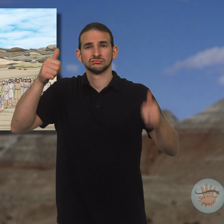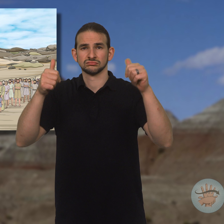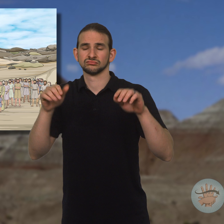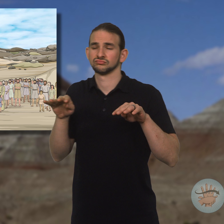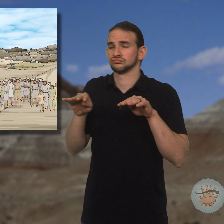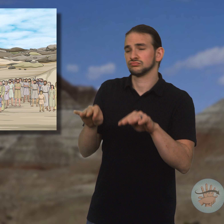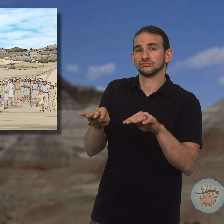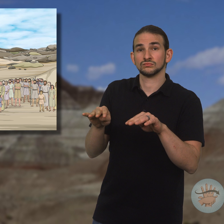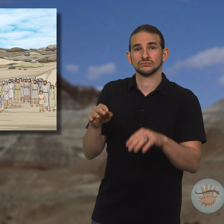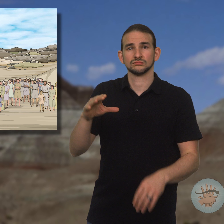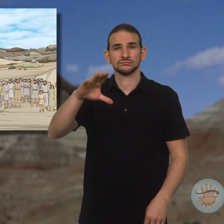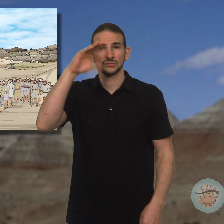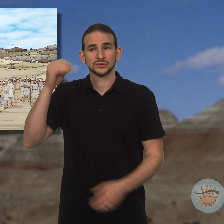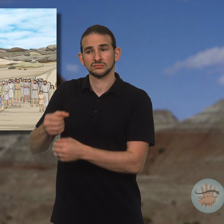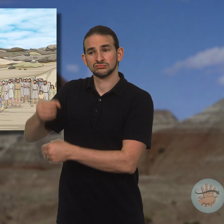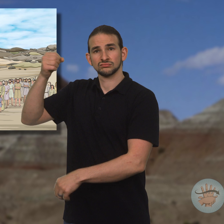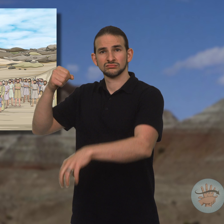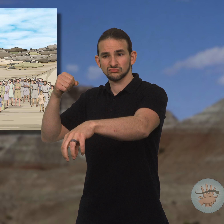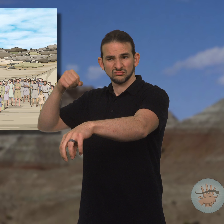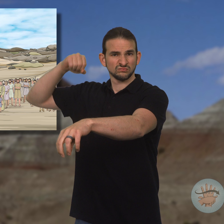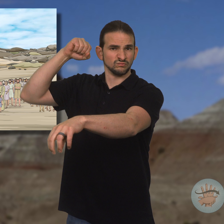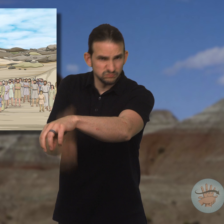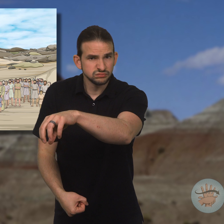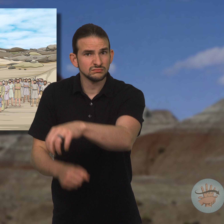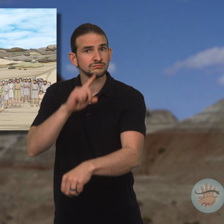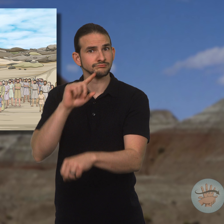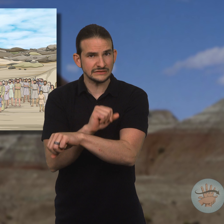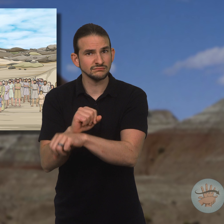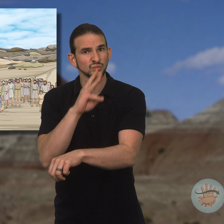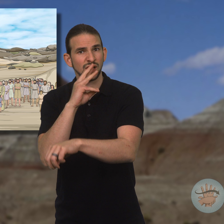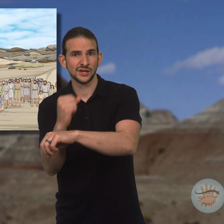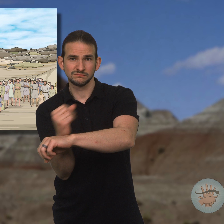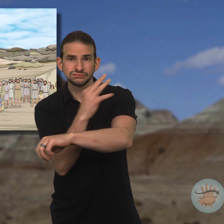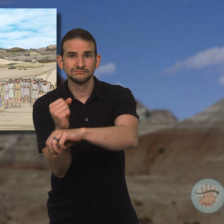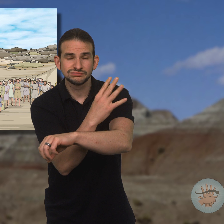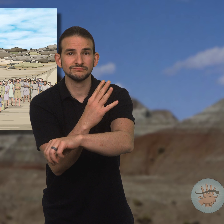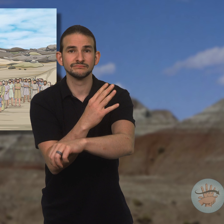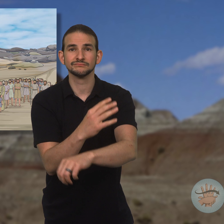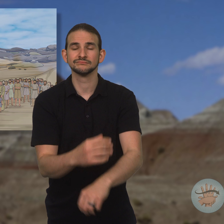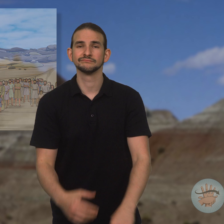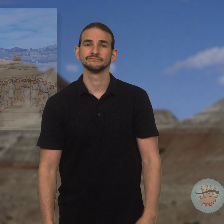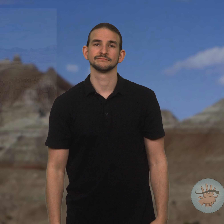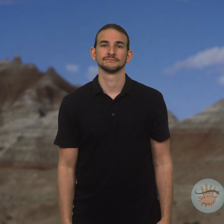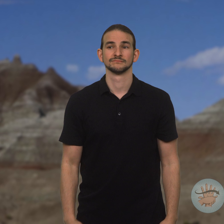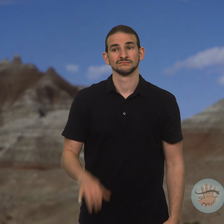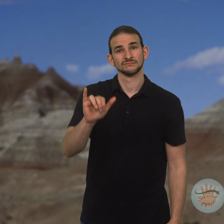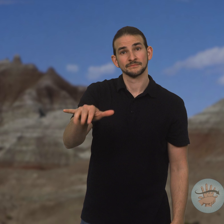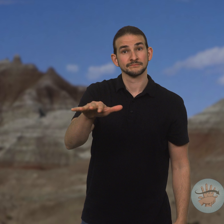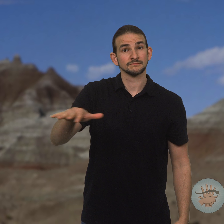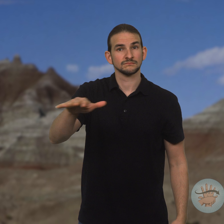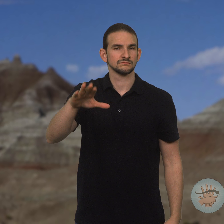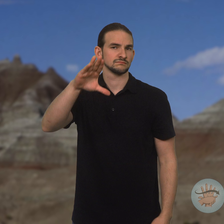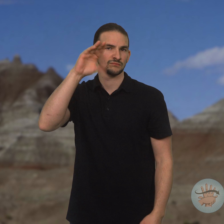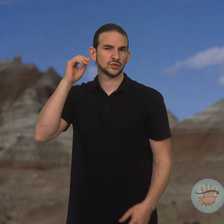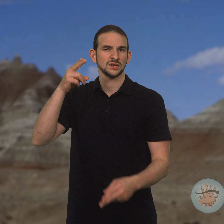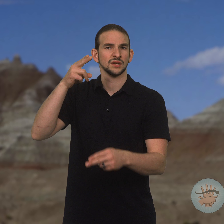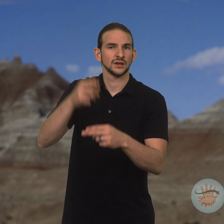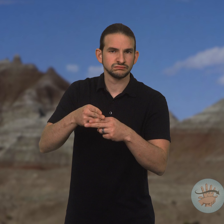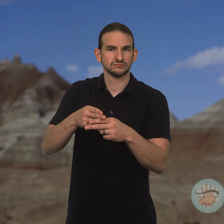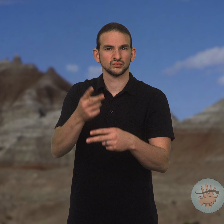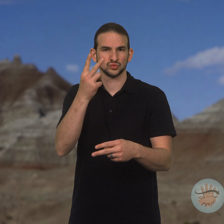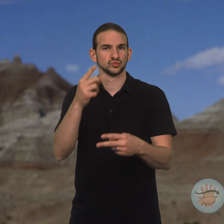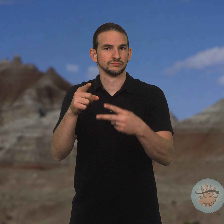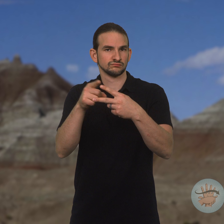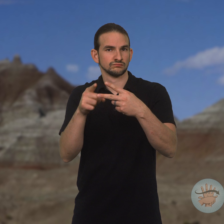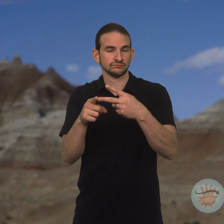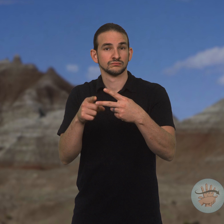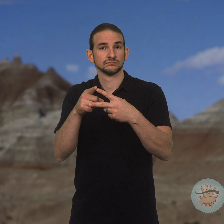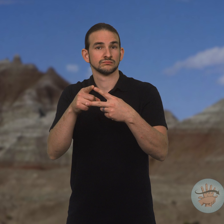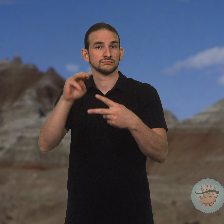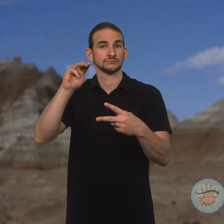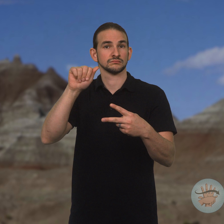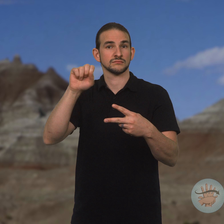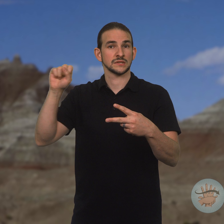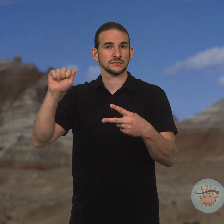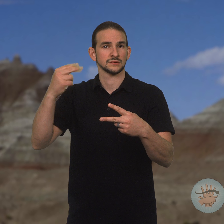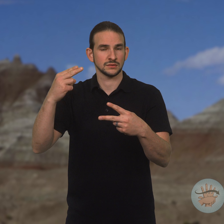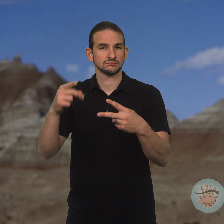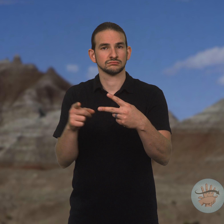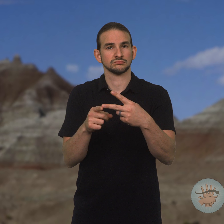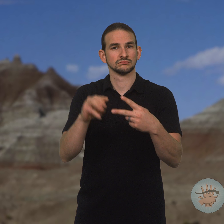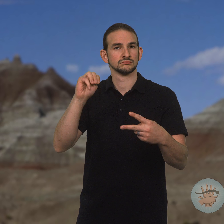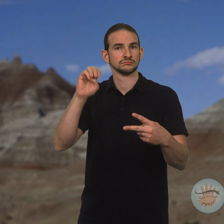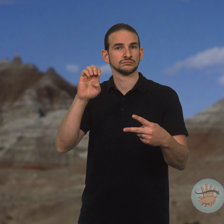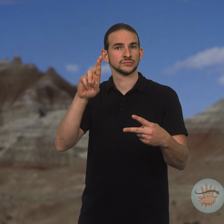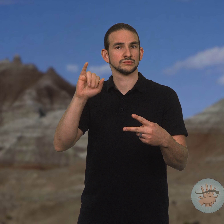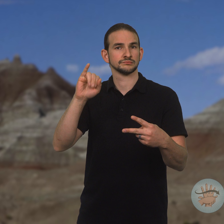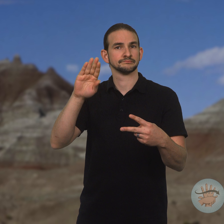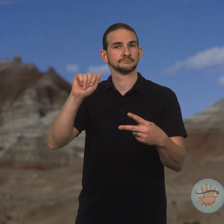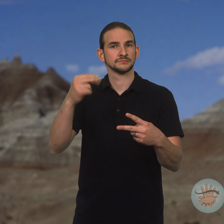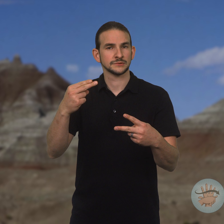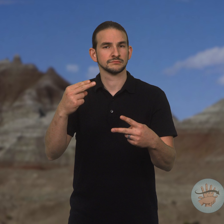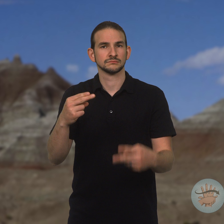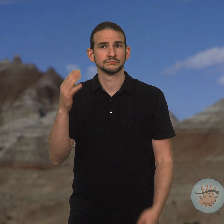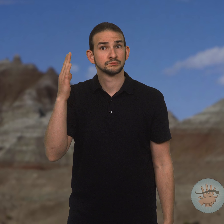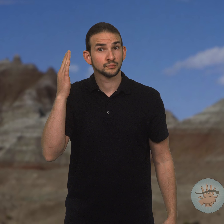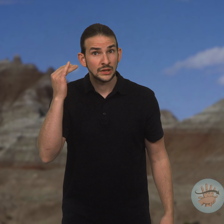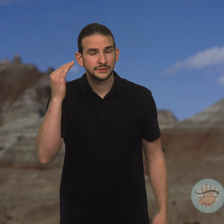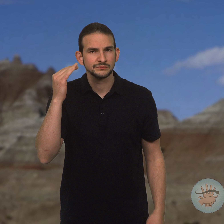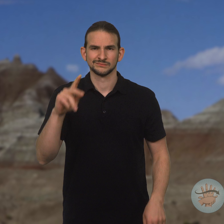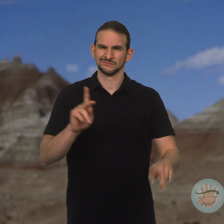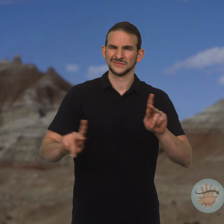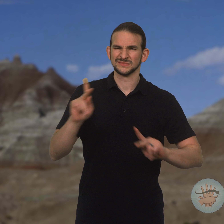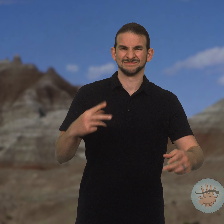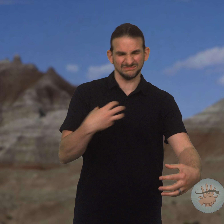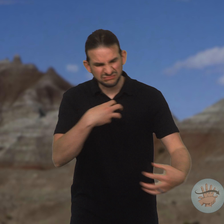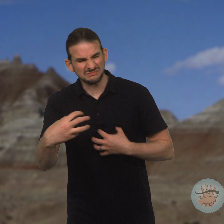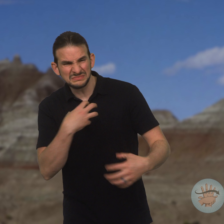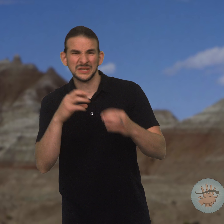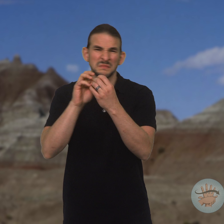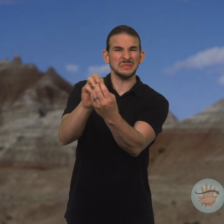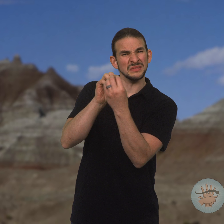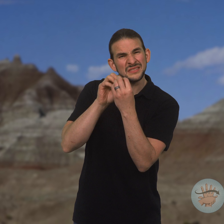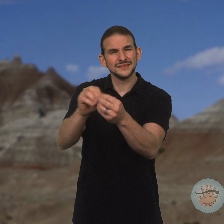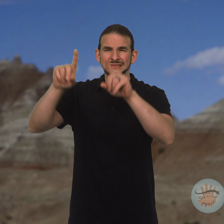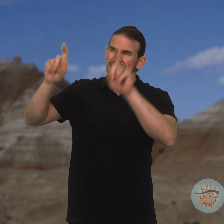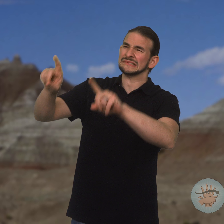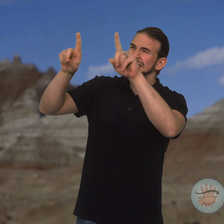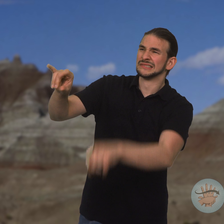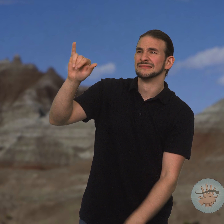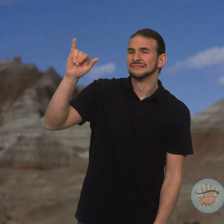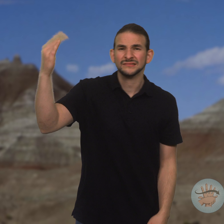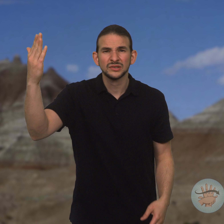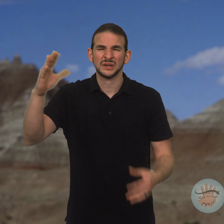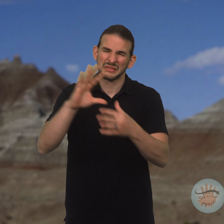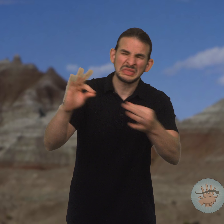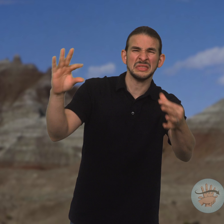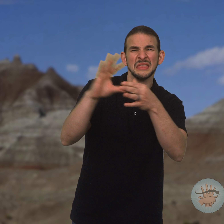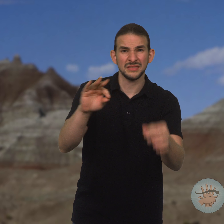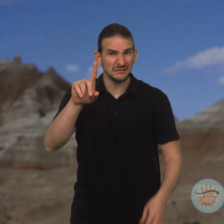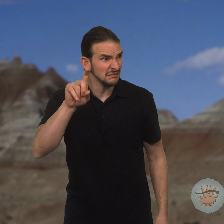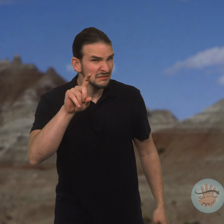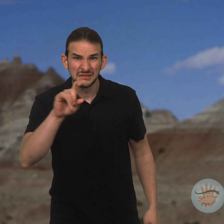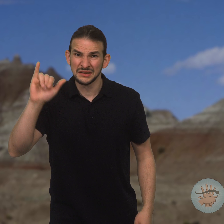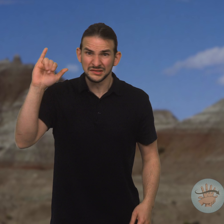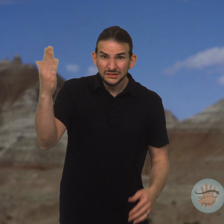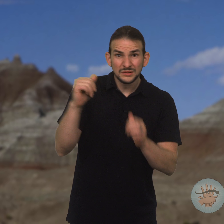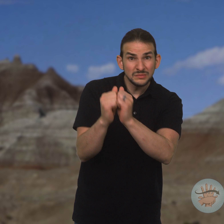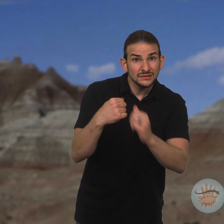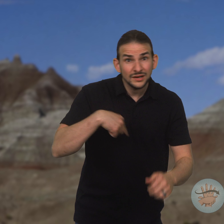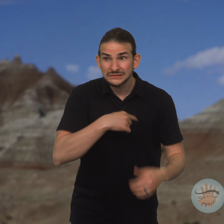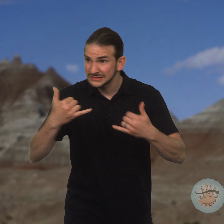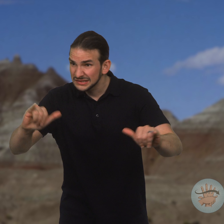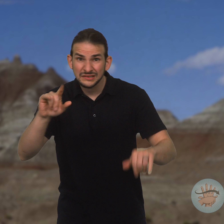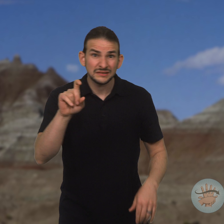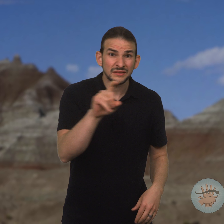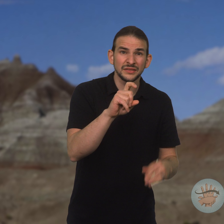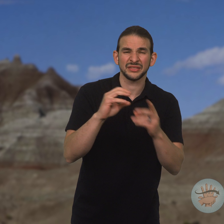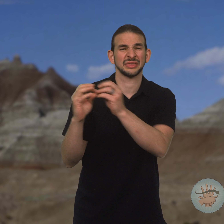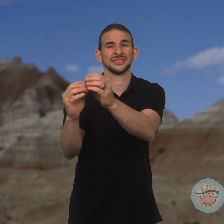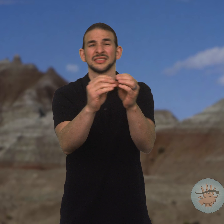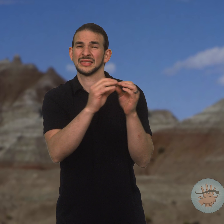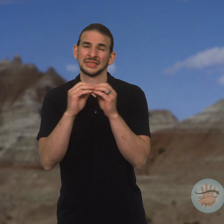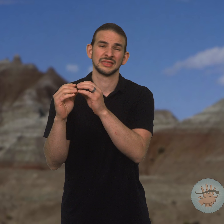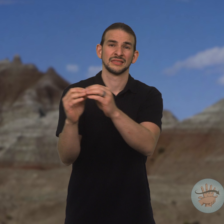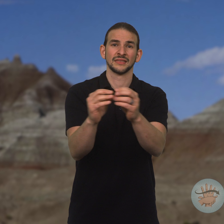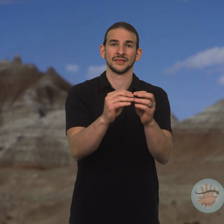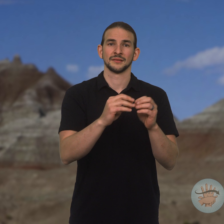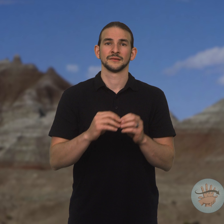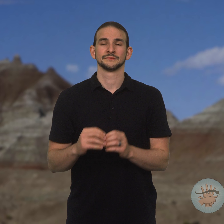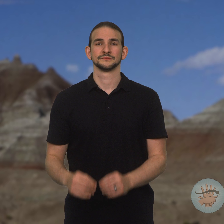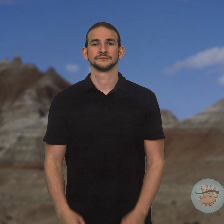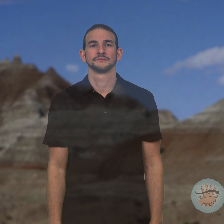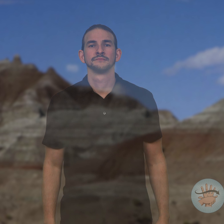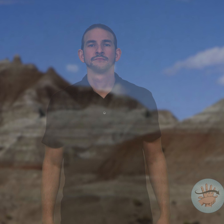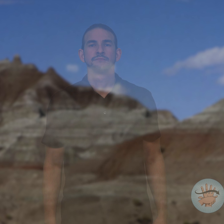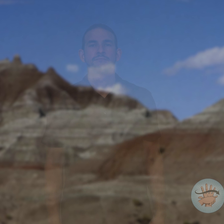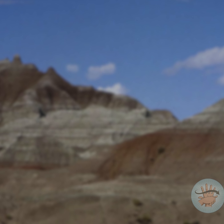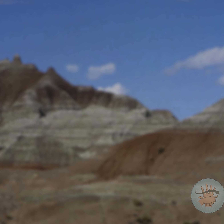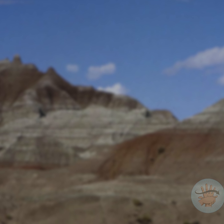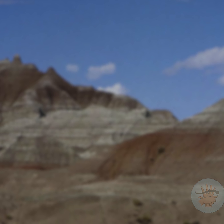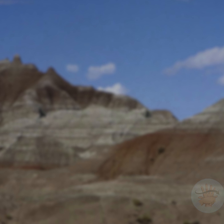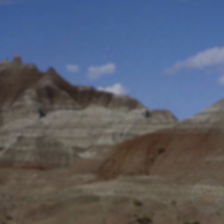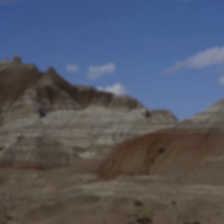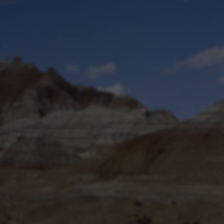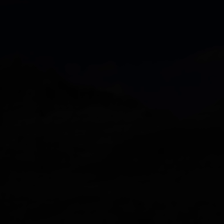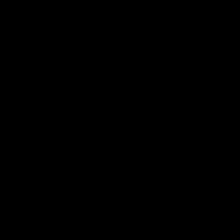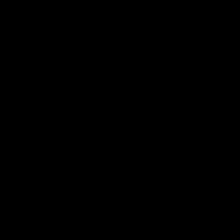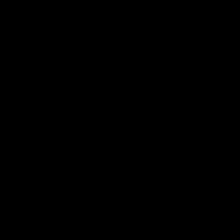He named the place Massah and Meribah because the Israelites quarreled, and because they tested the LORD, saying, “Is the LORD among us or not?”